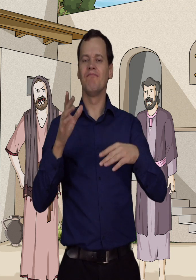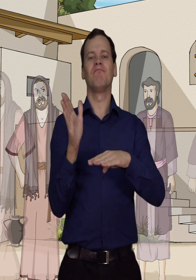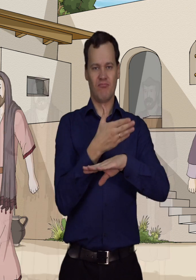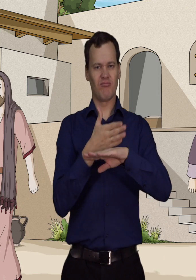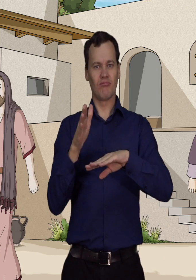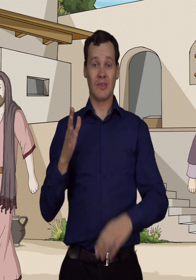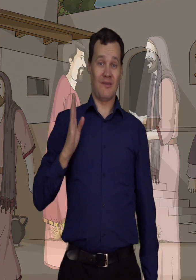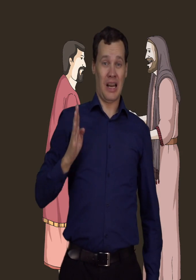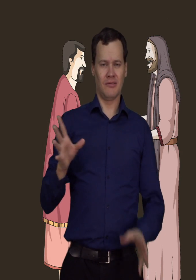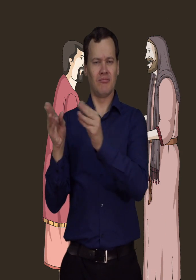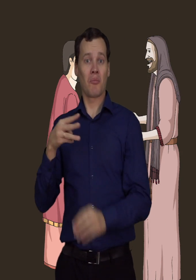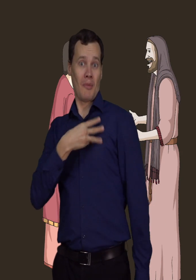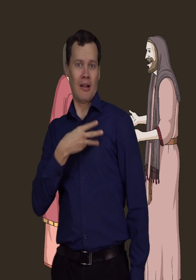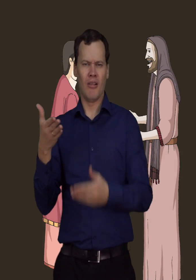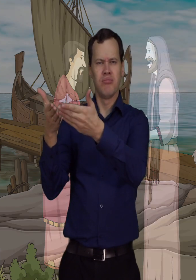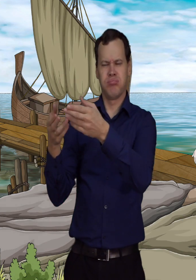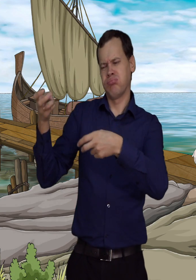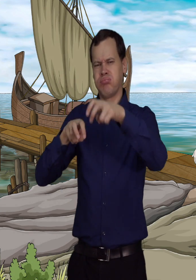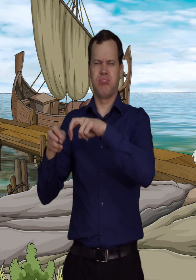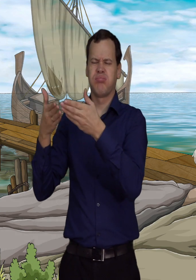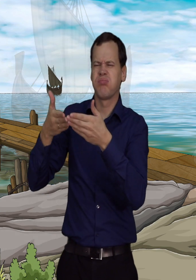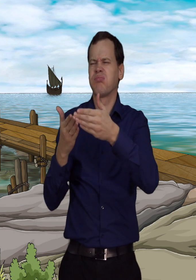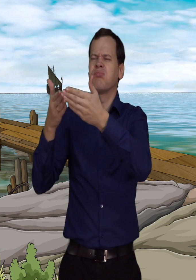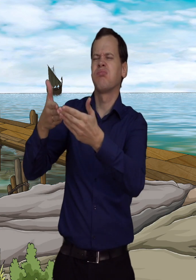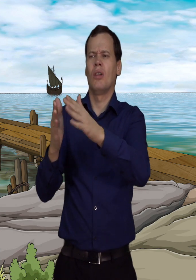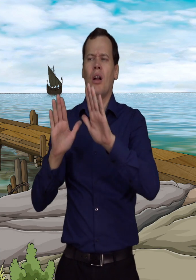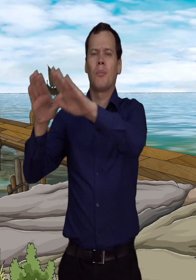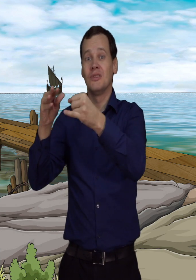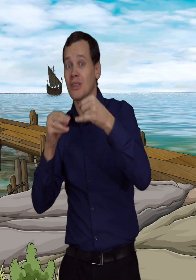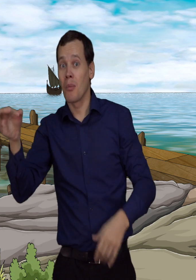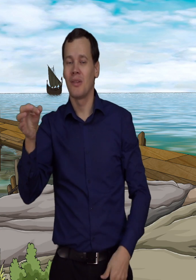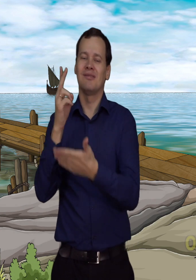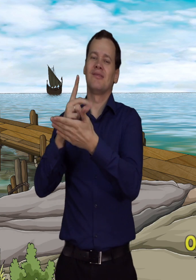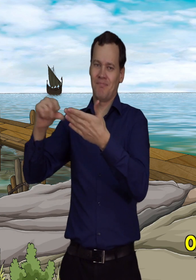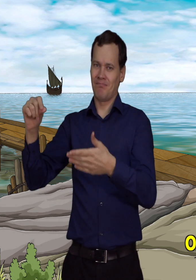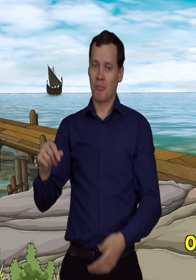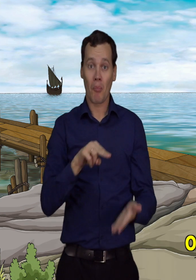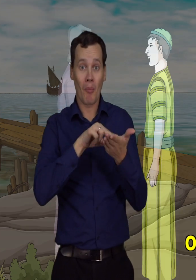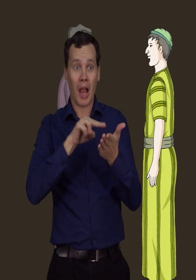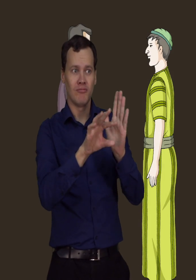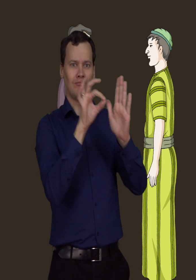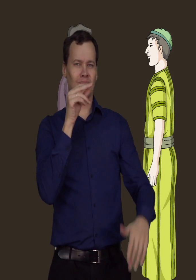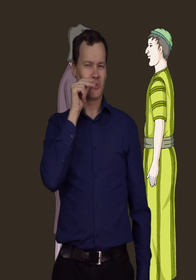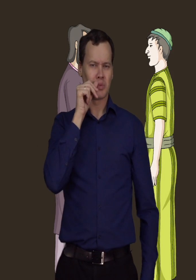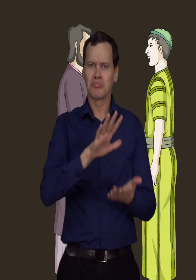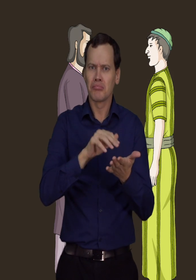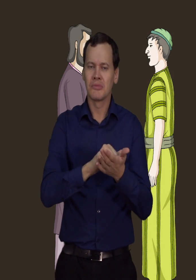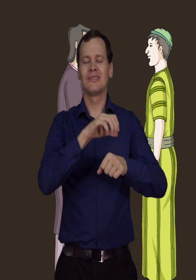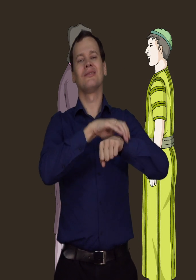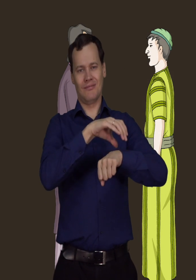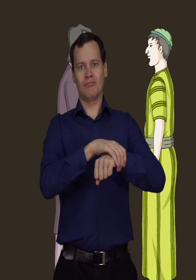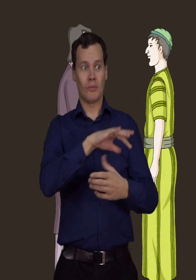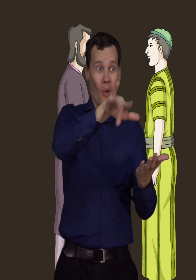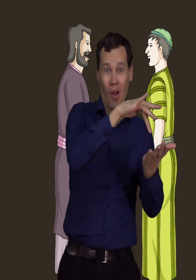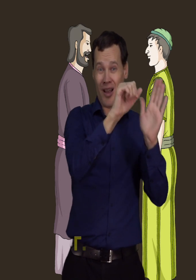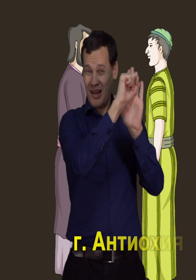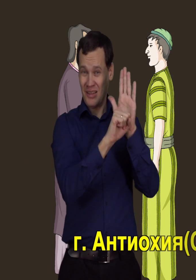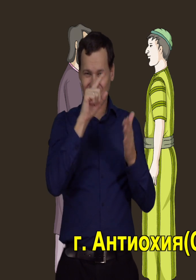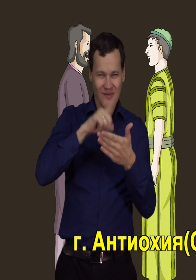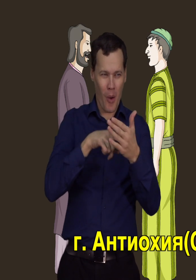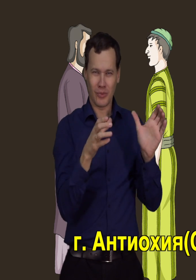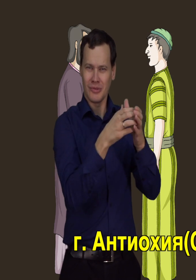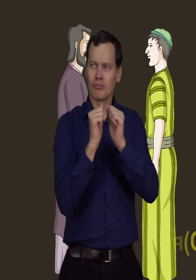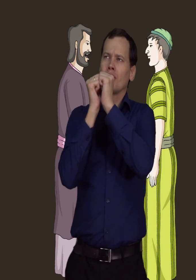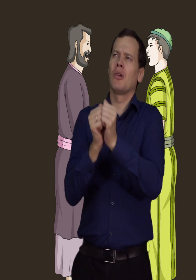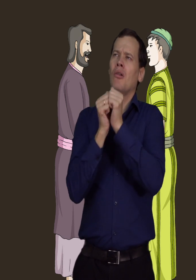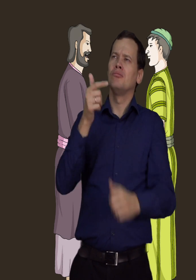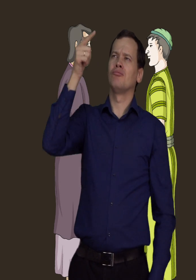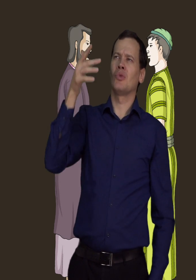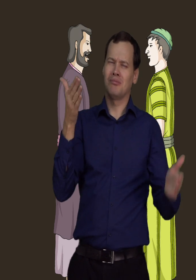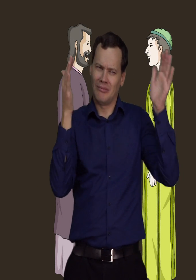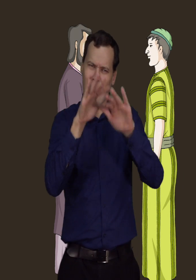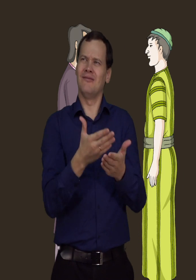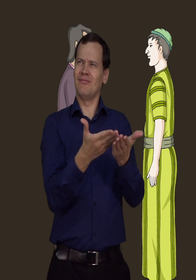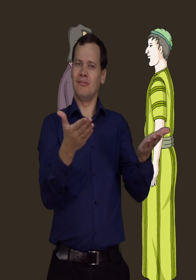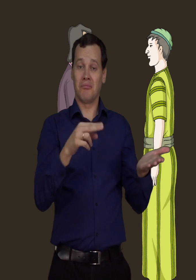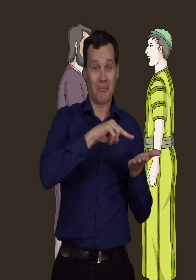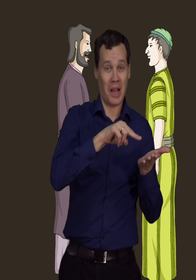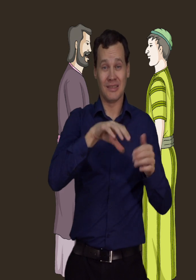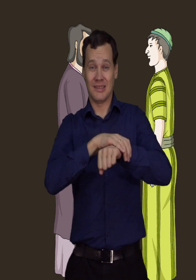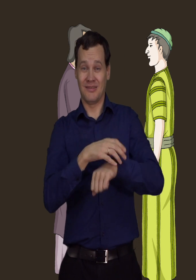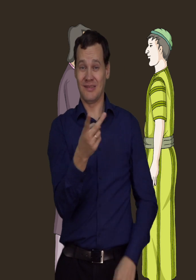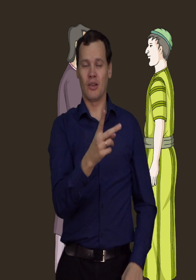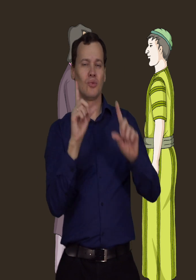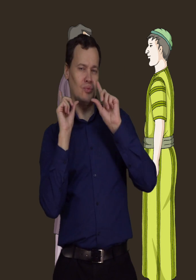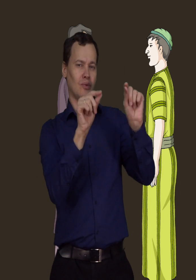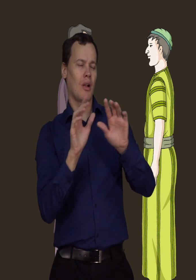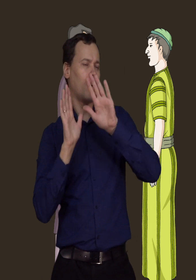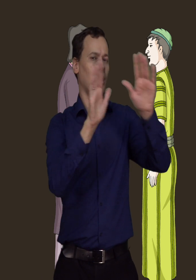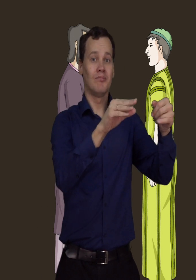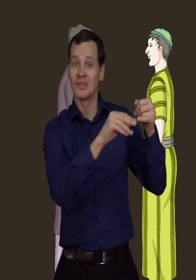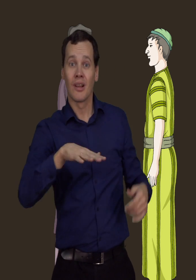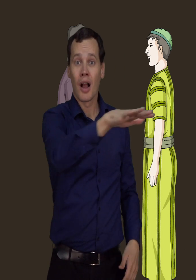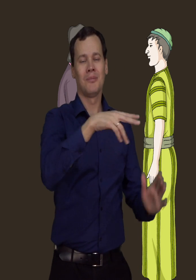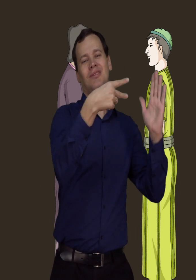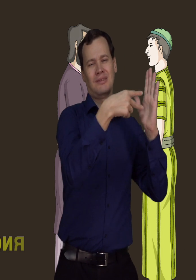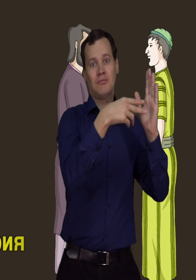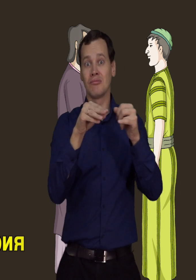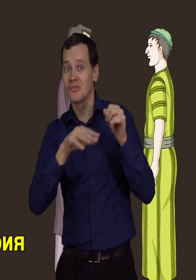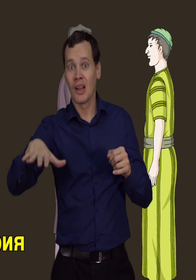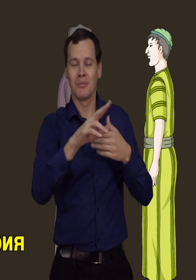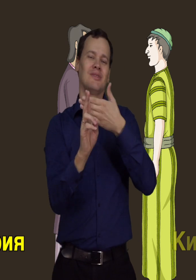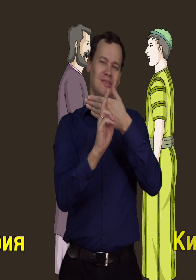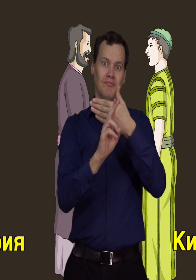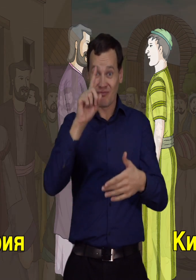Barnabas took Mark and sailed for Cyprus, but Paul chose Silas and left, commended by the brothers to the grace of the Lord.